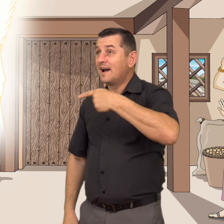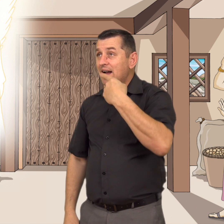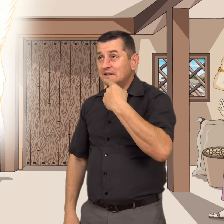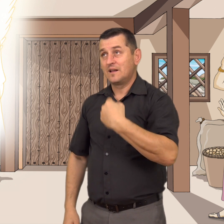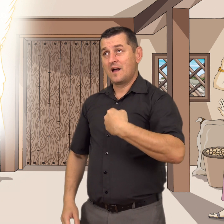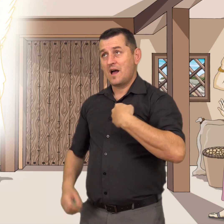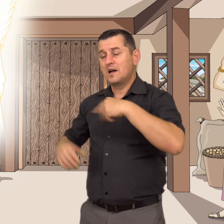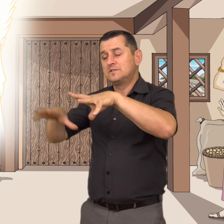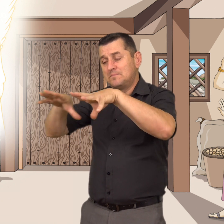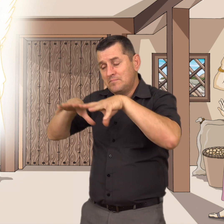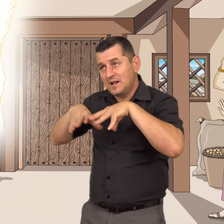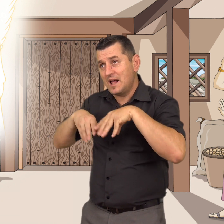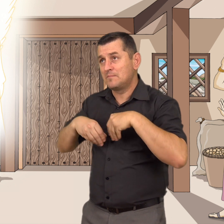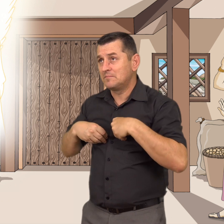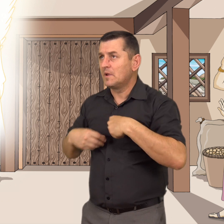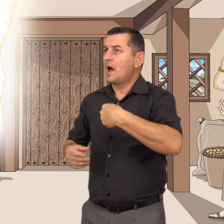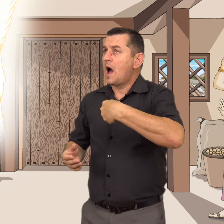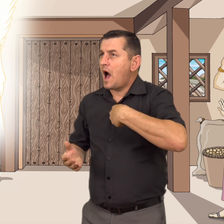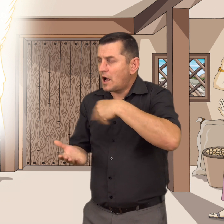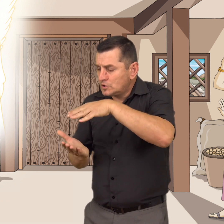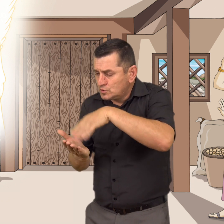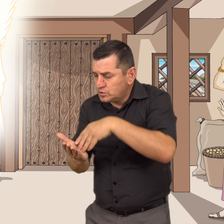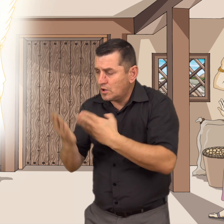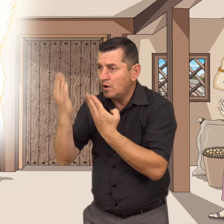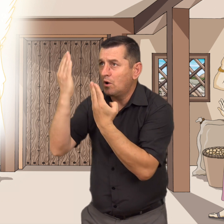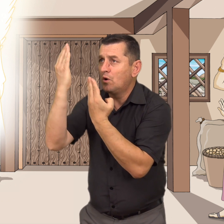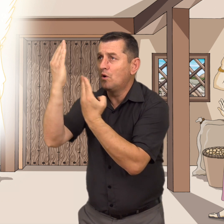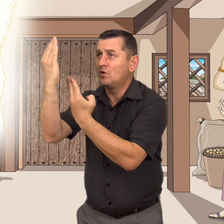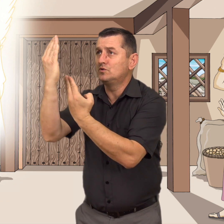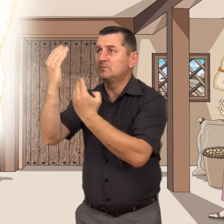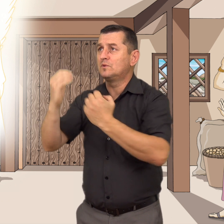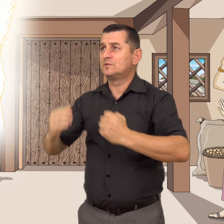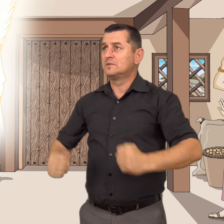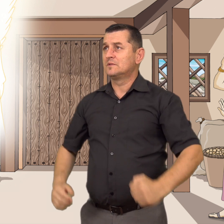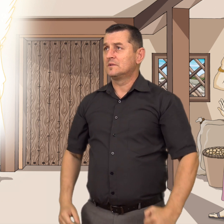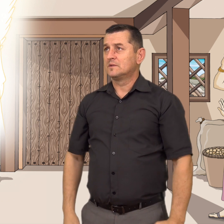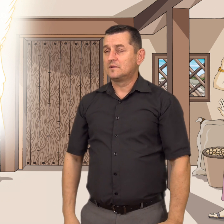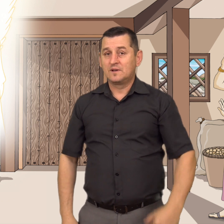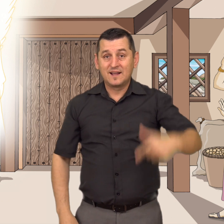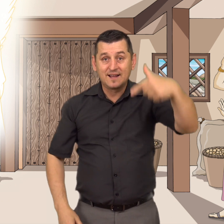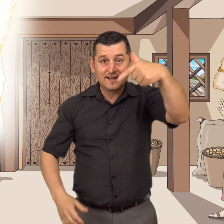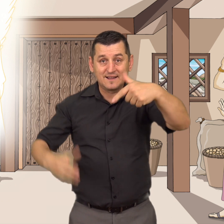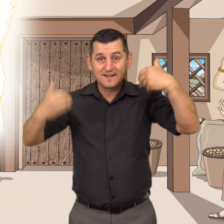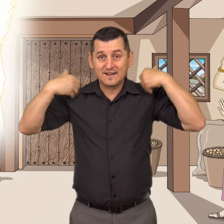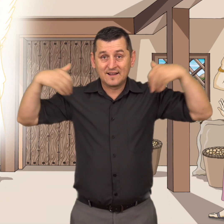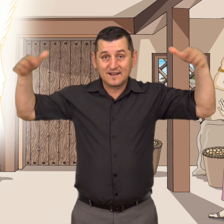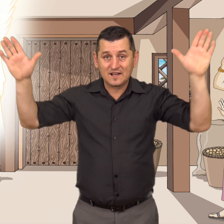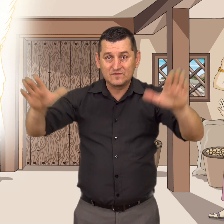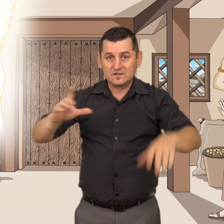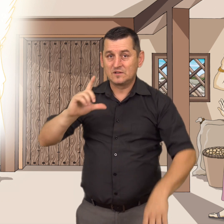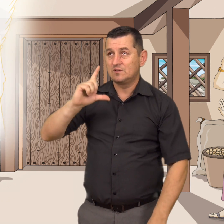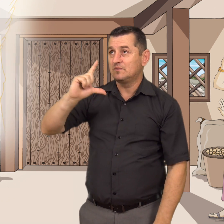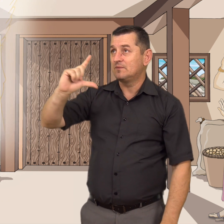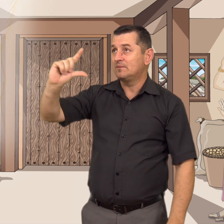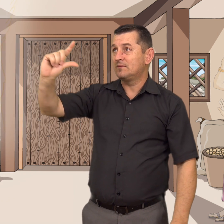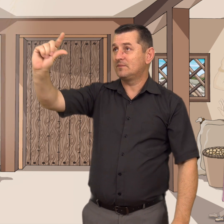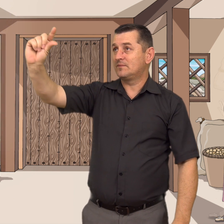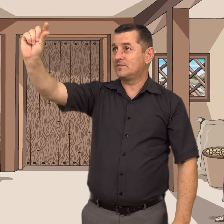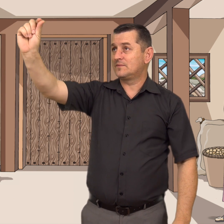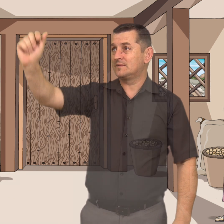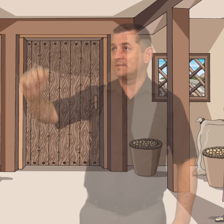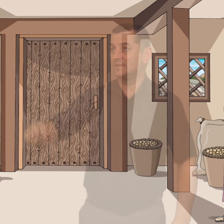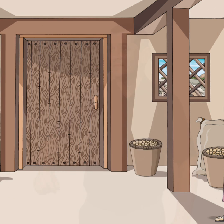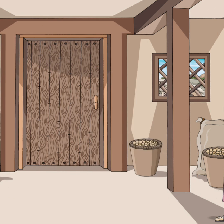“May it happen to me according to your word.”